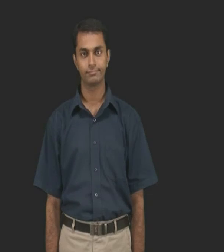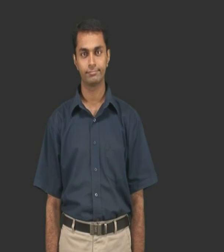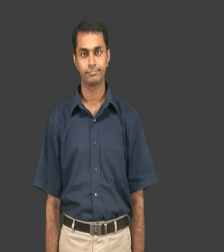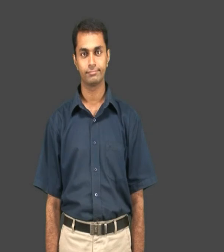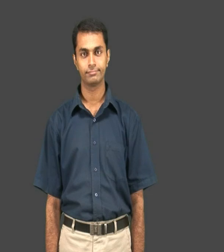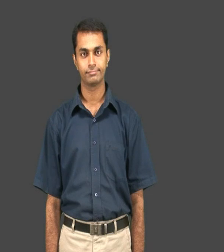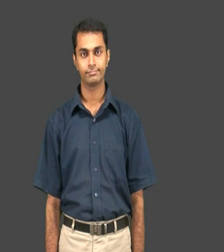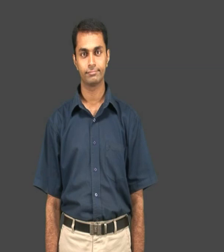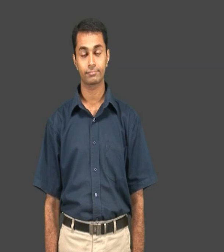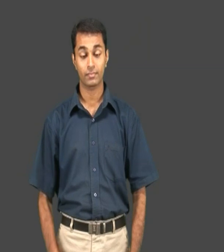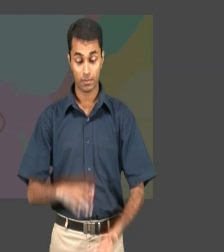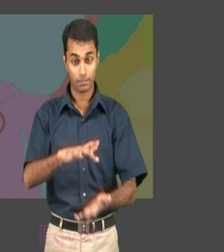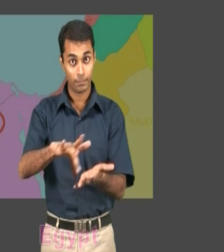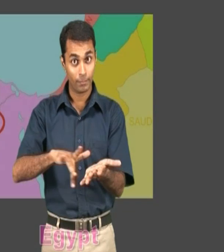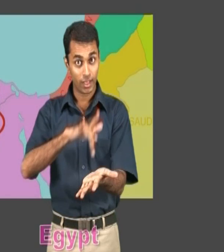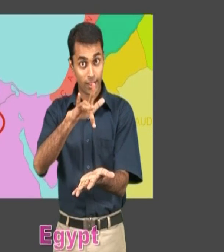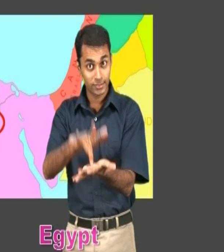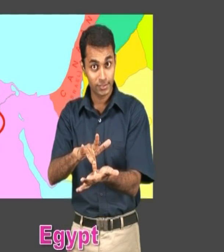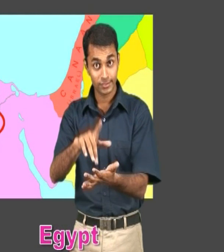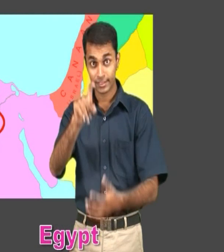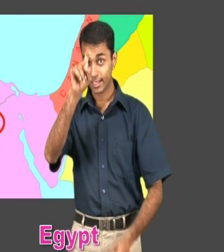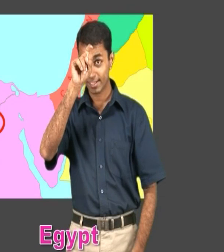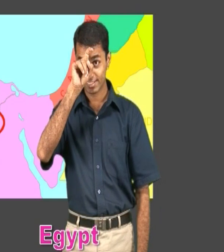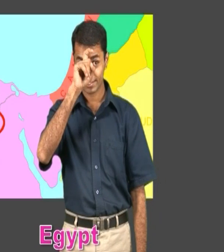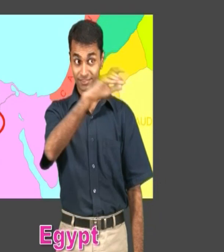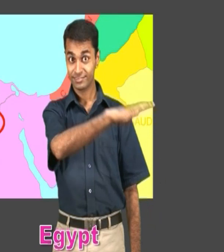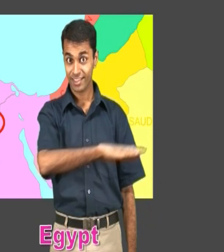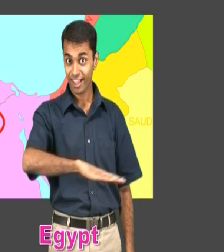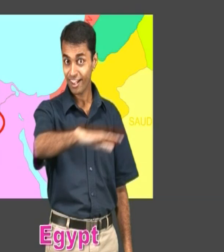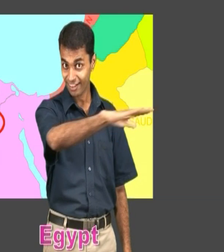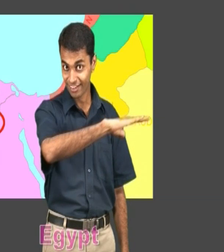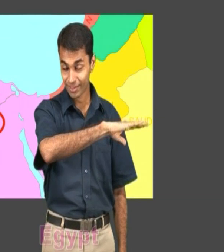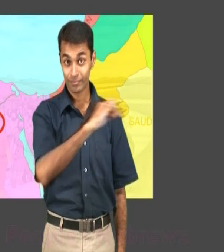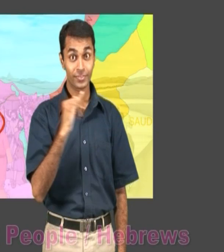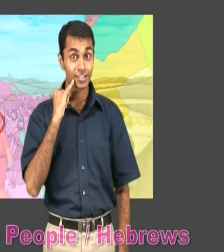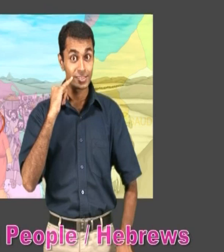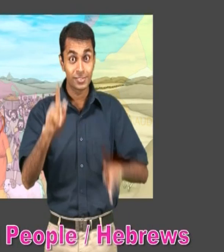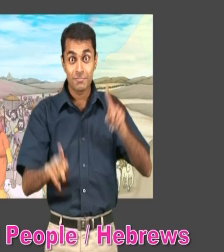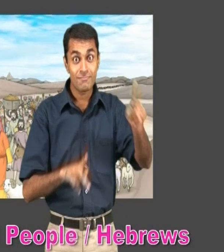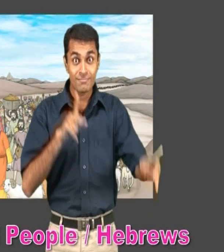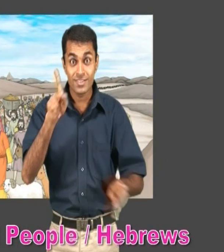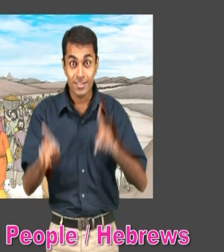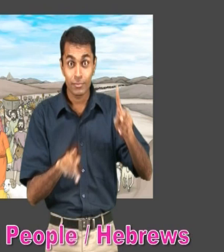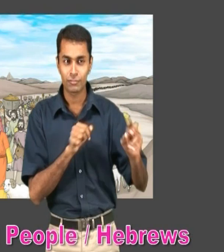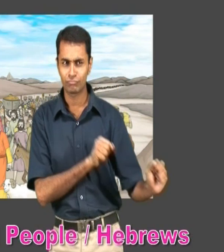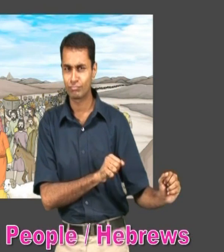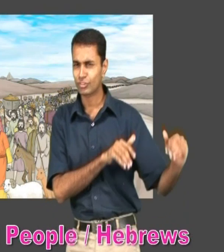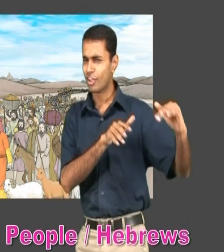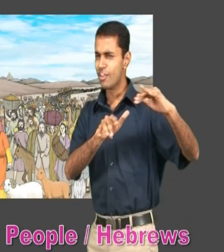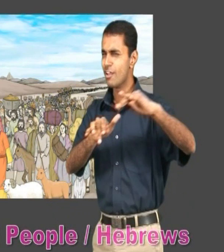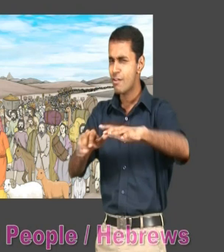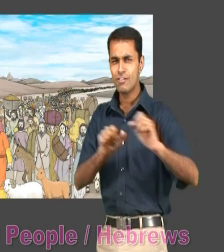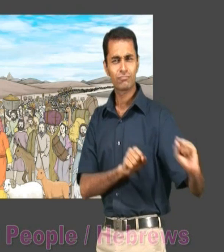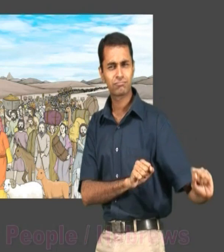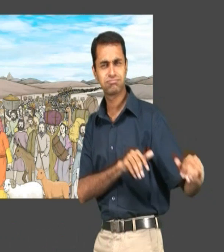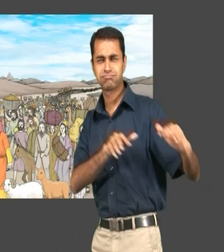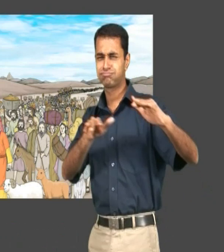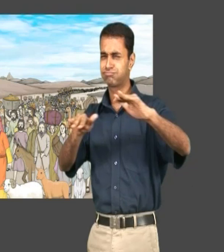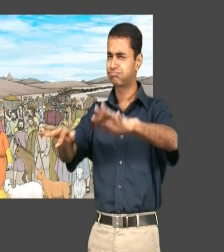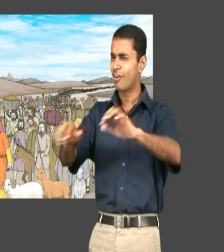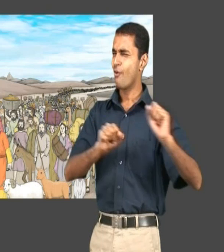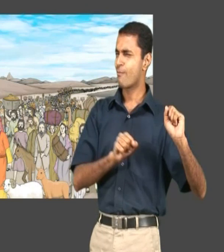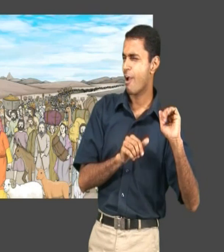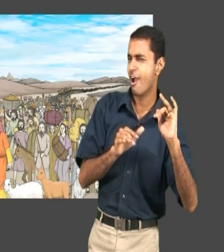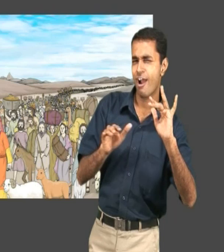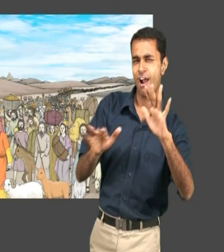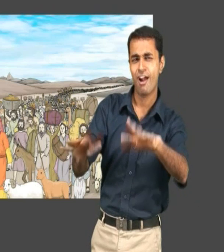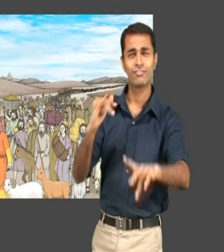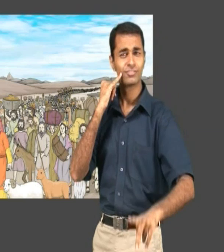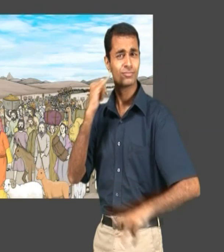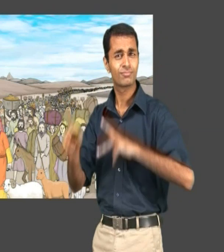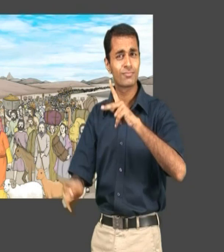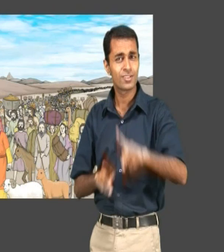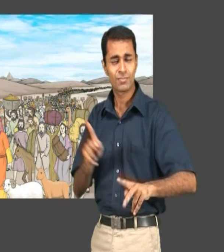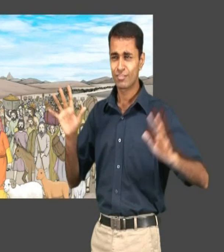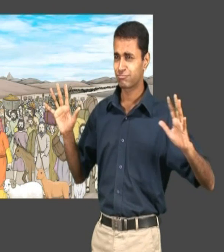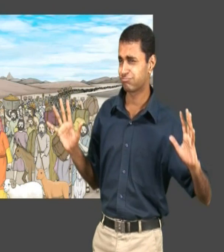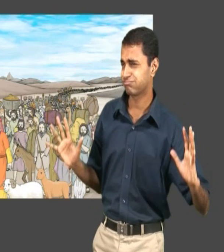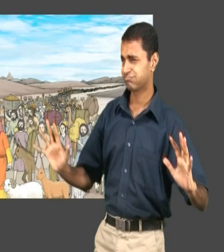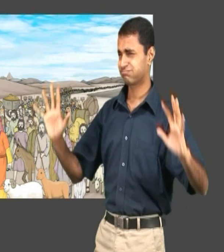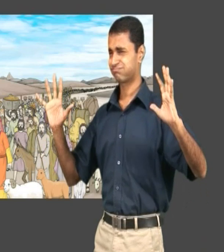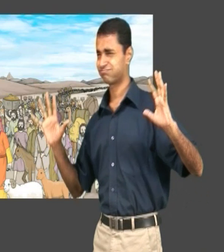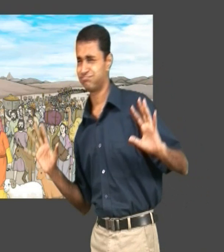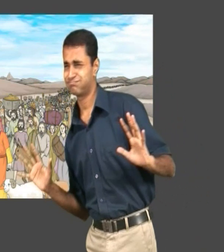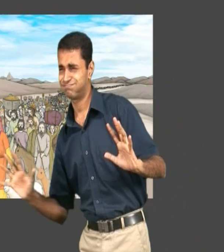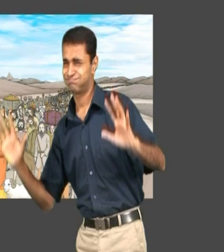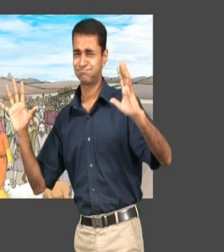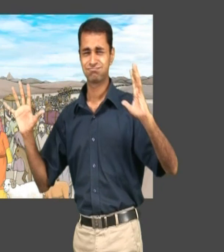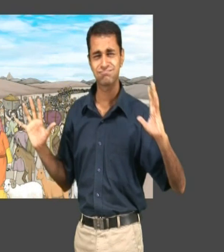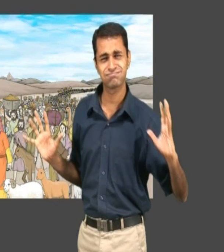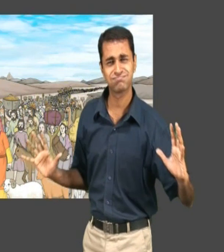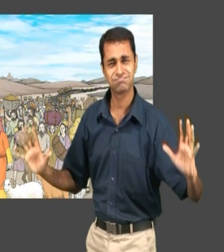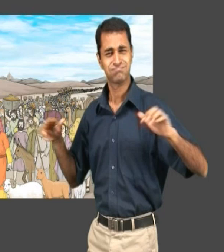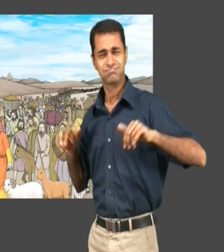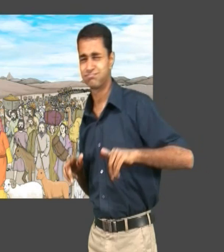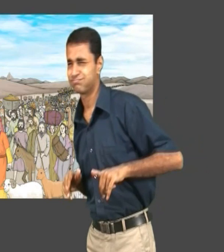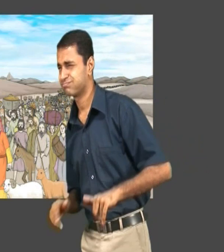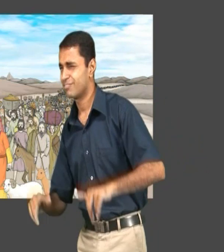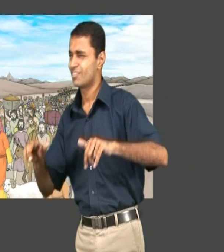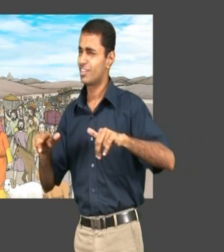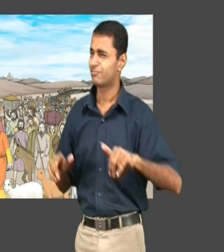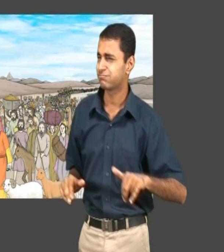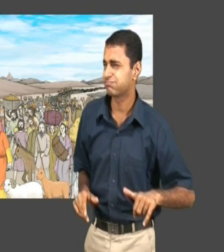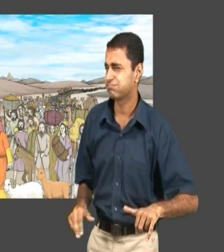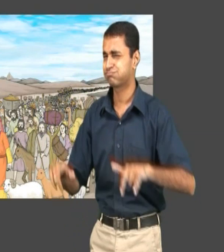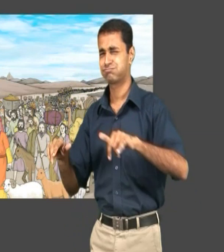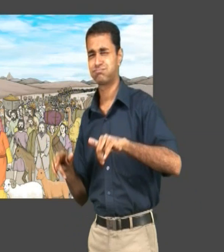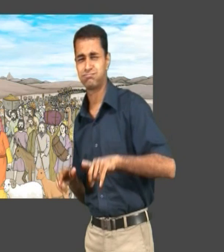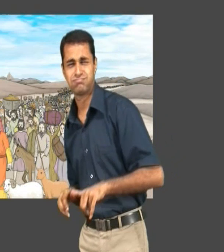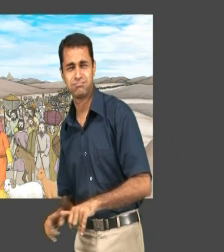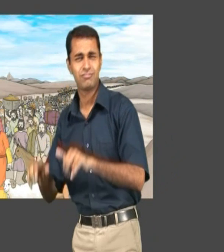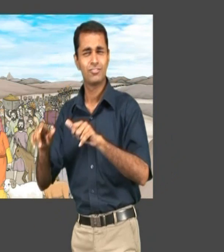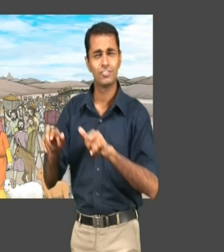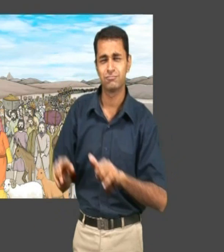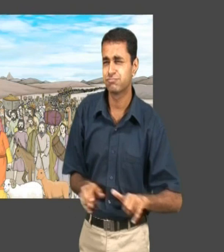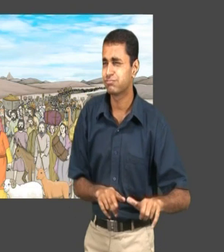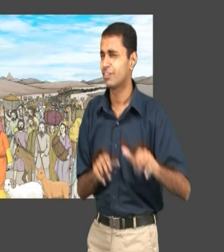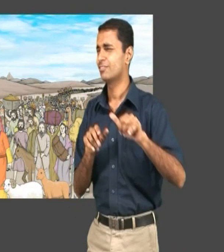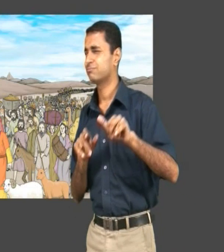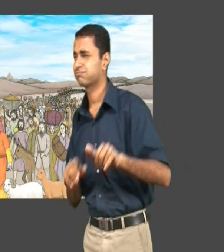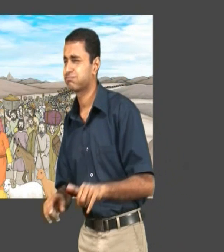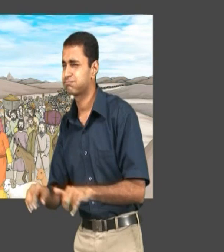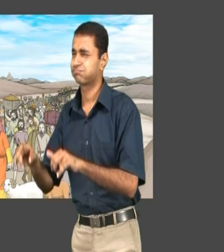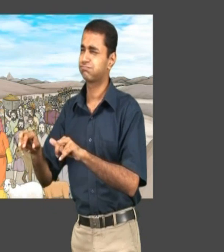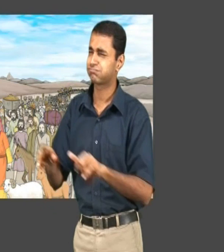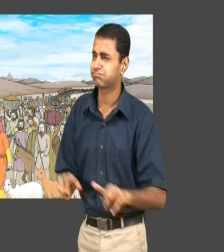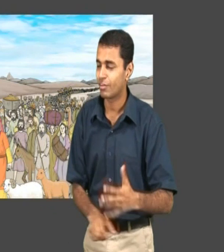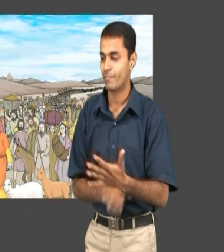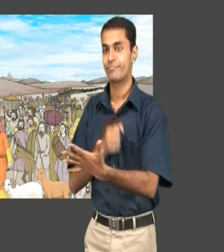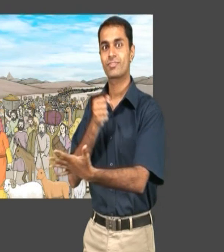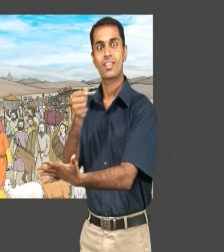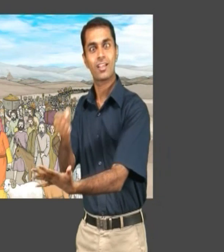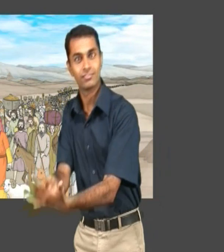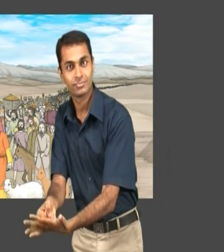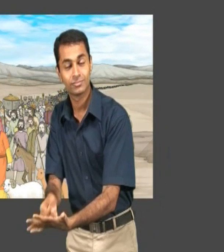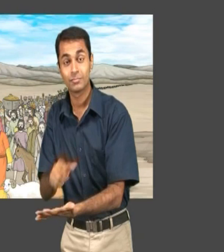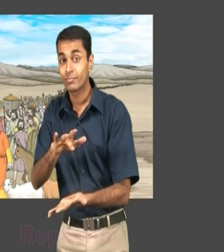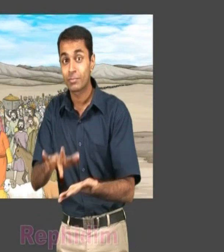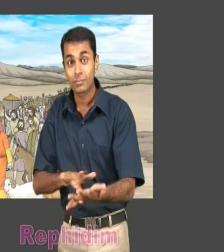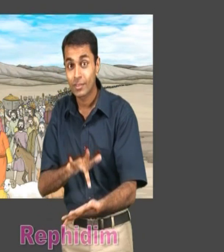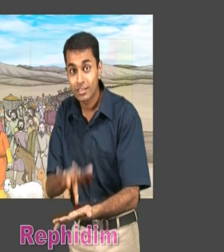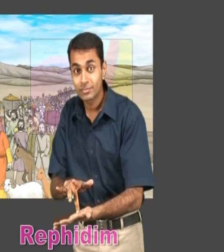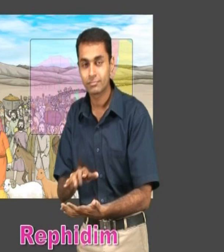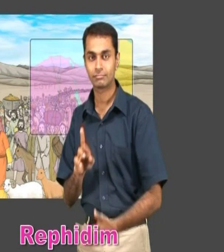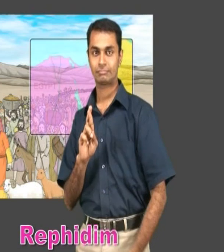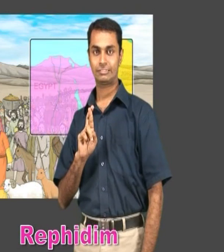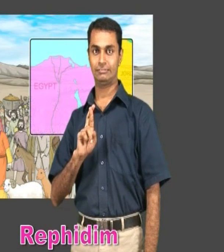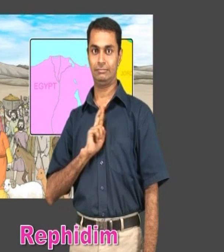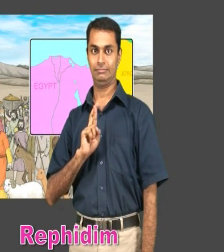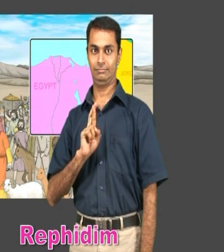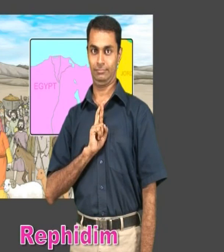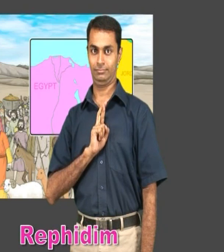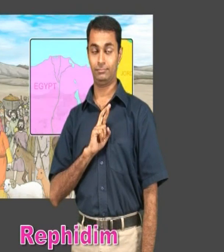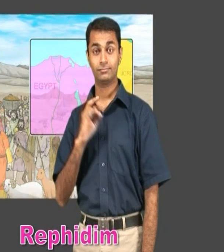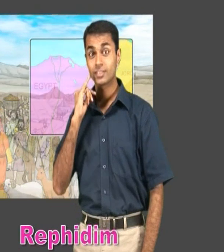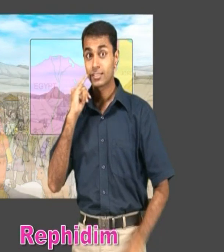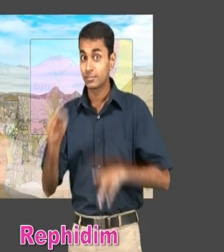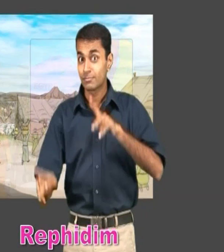In the third month, on the same day of the month that the Israelites had left the land of Egypt, they came to the Wilderness of Sinai.